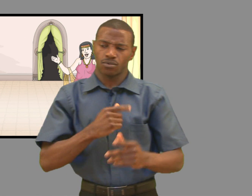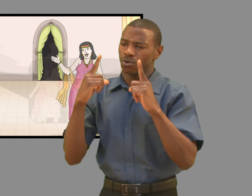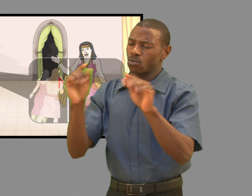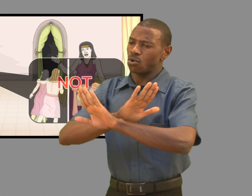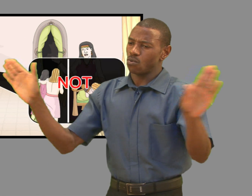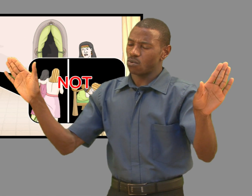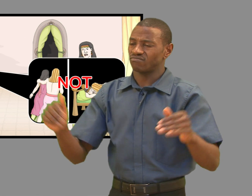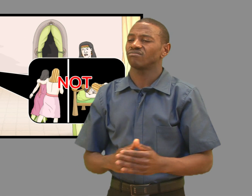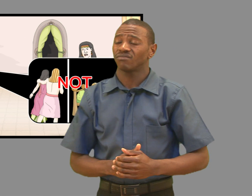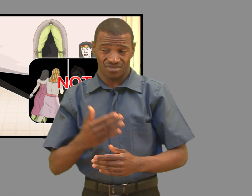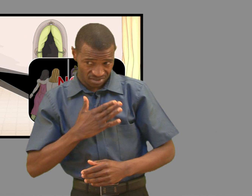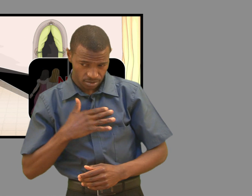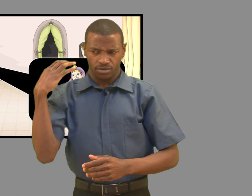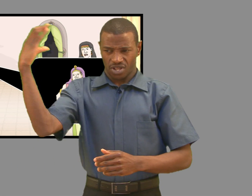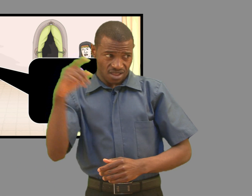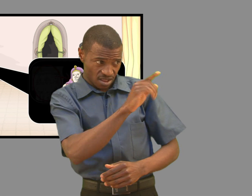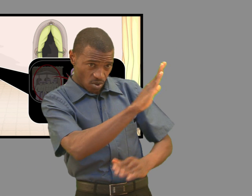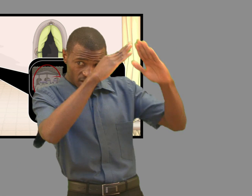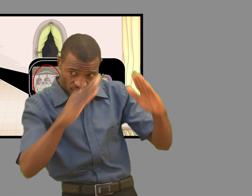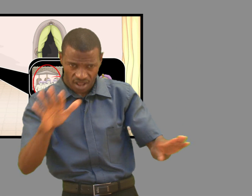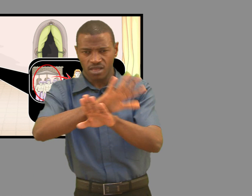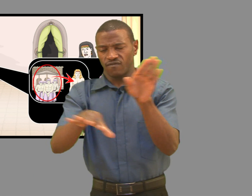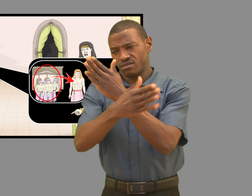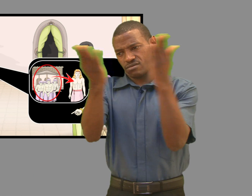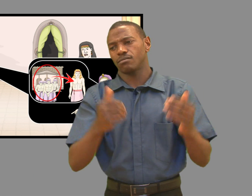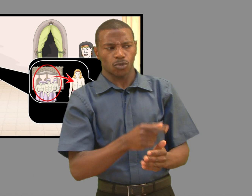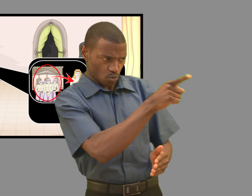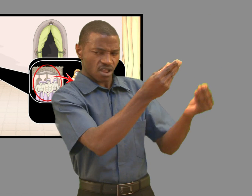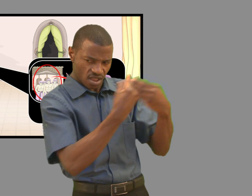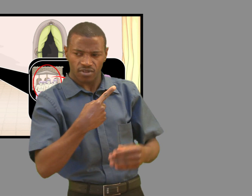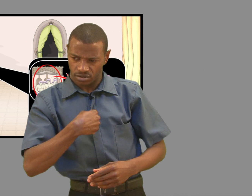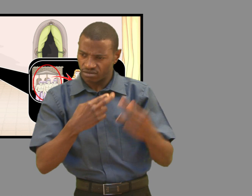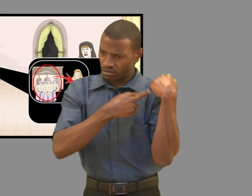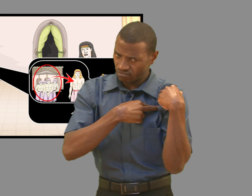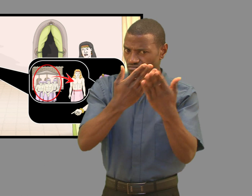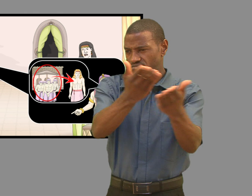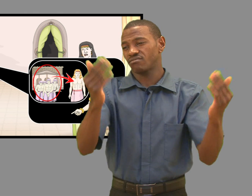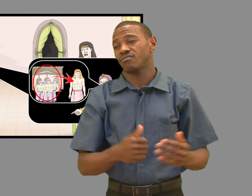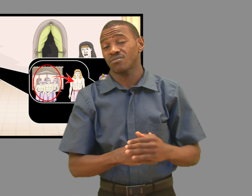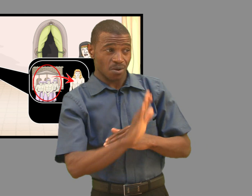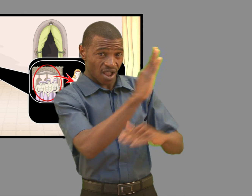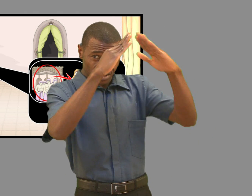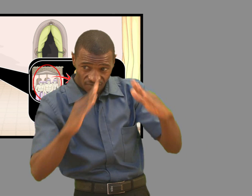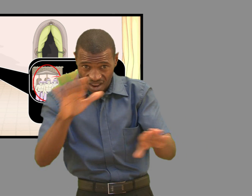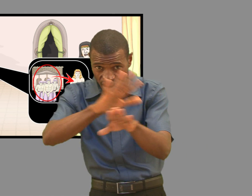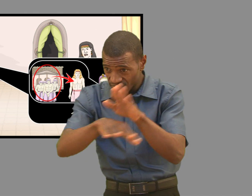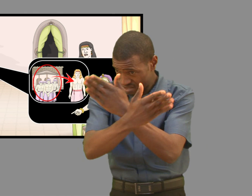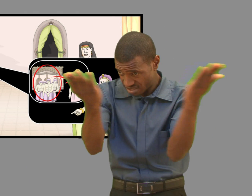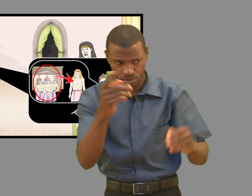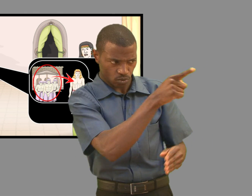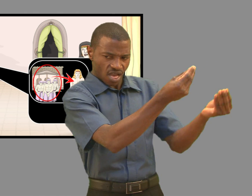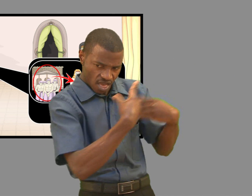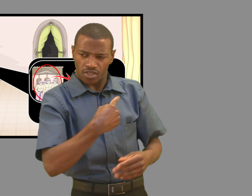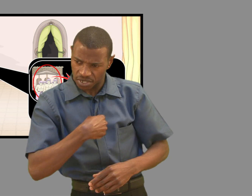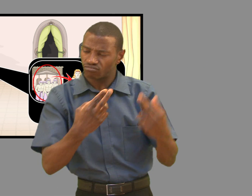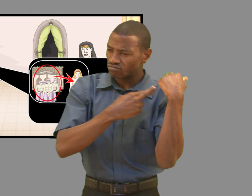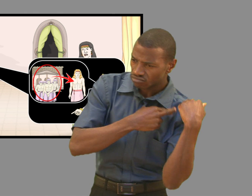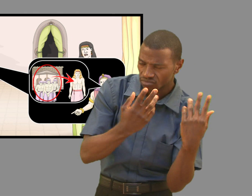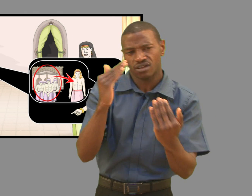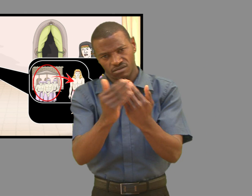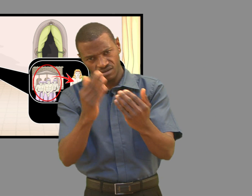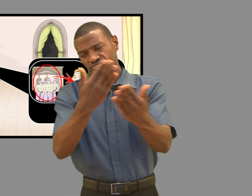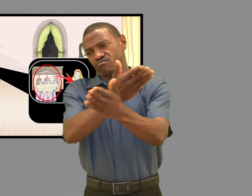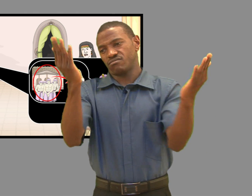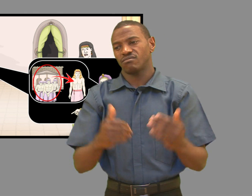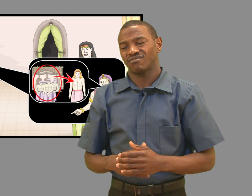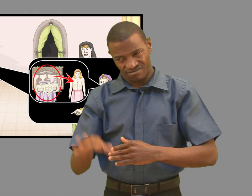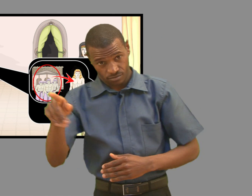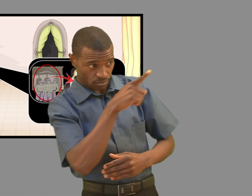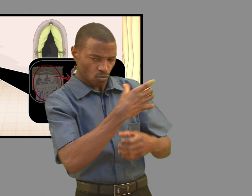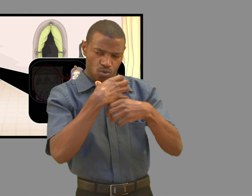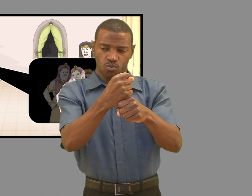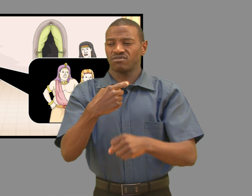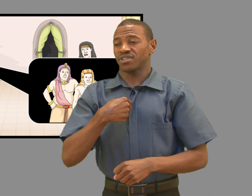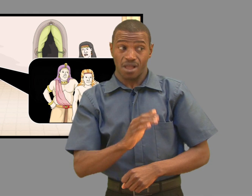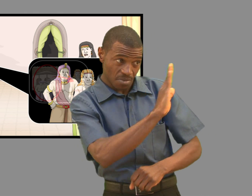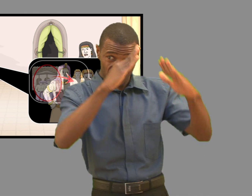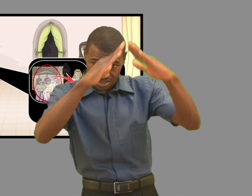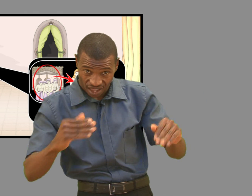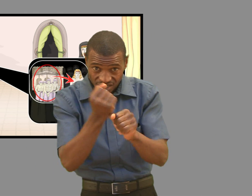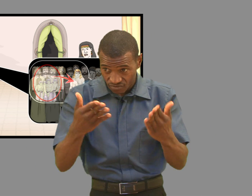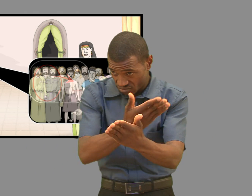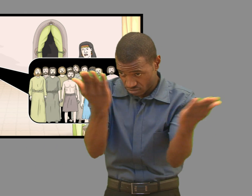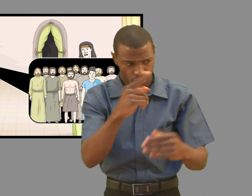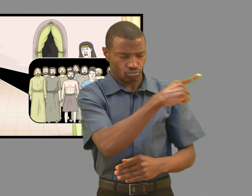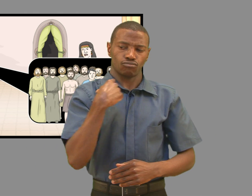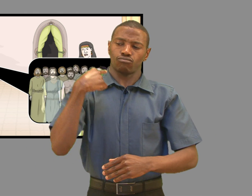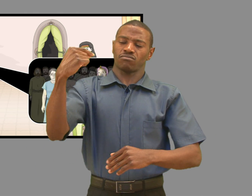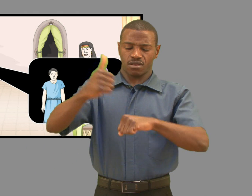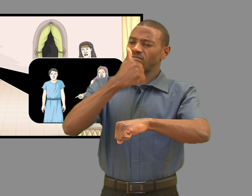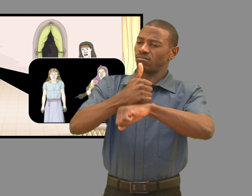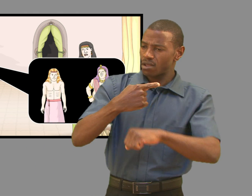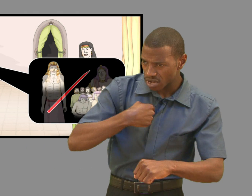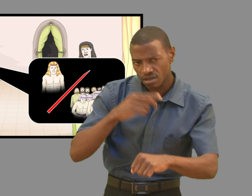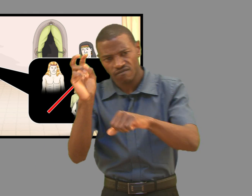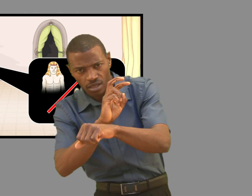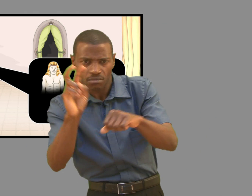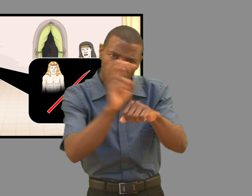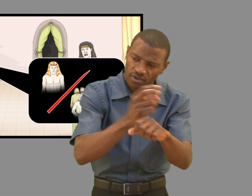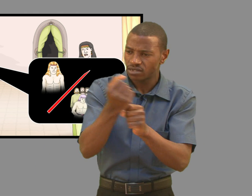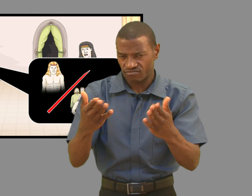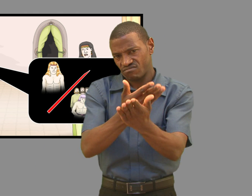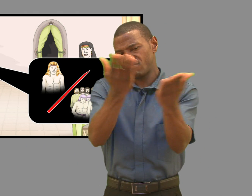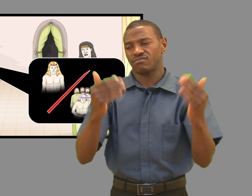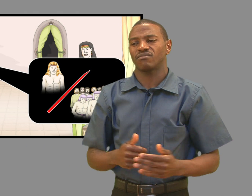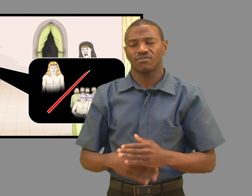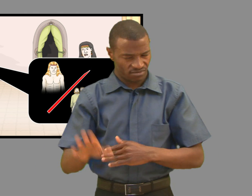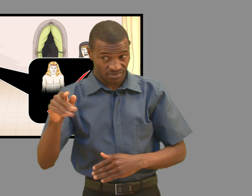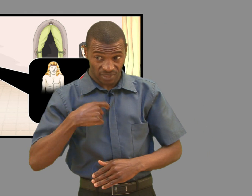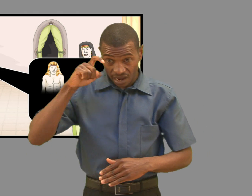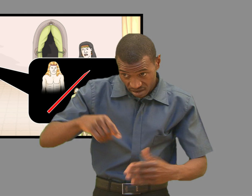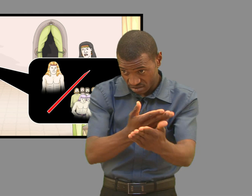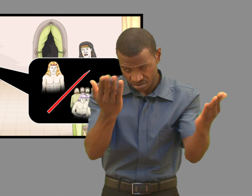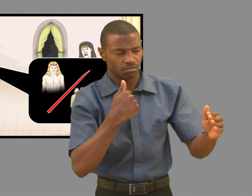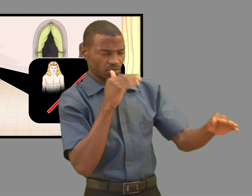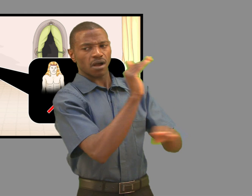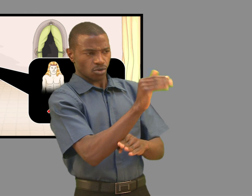“Look,” he said to his master’s wife, “with me here, my master does not concern himself with anything in his house, and he has entrusted everything he owns to my care.